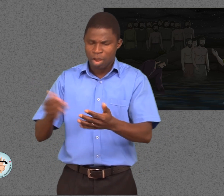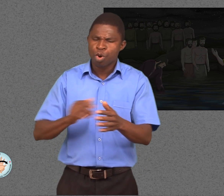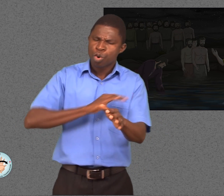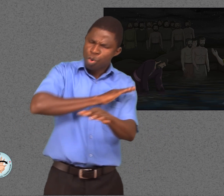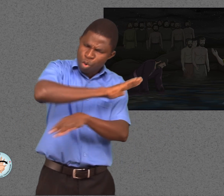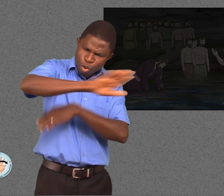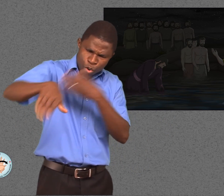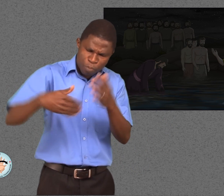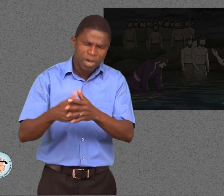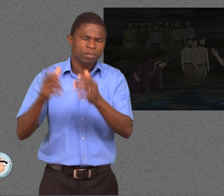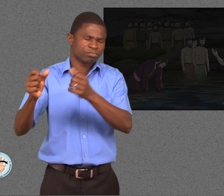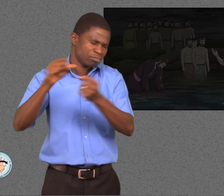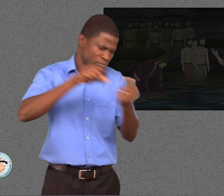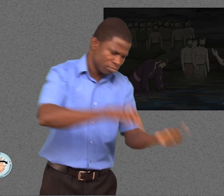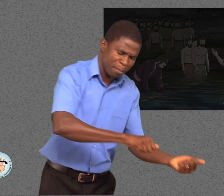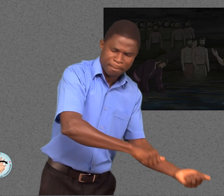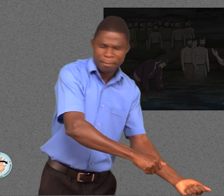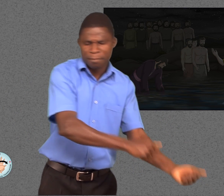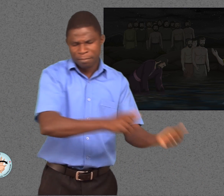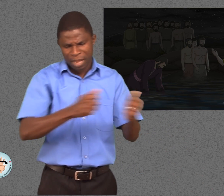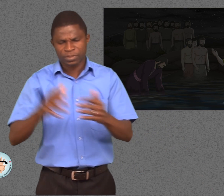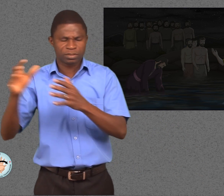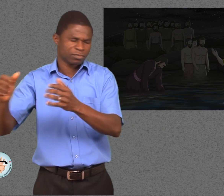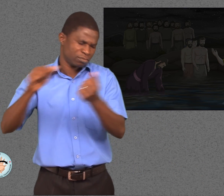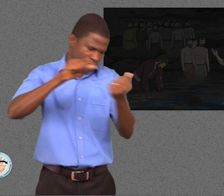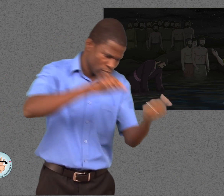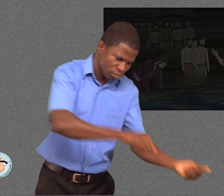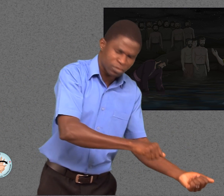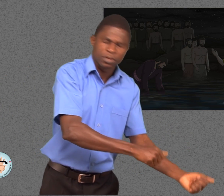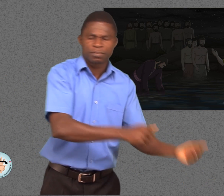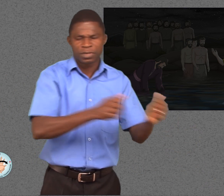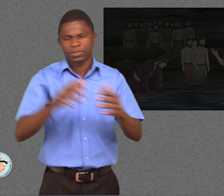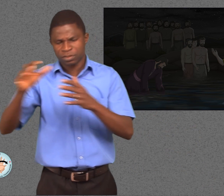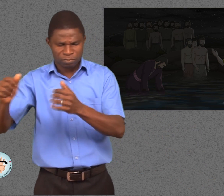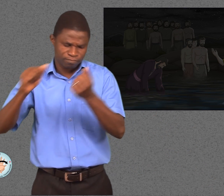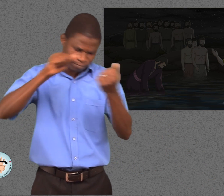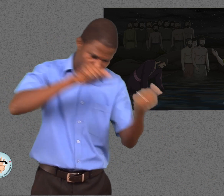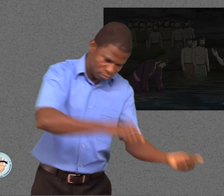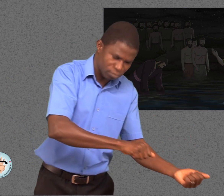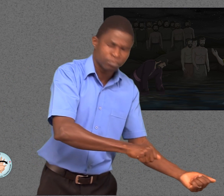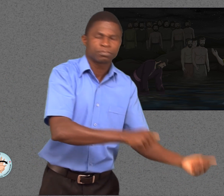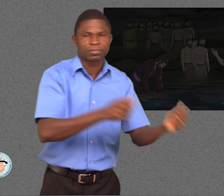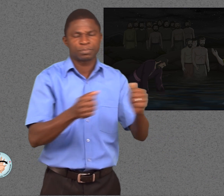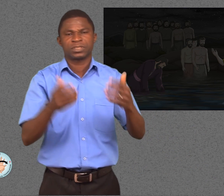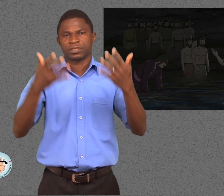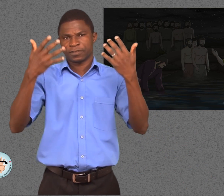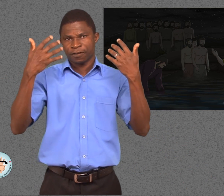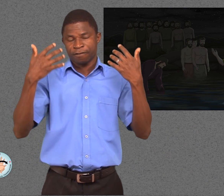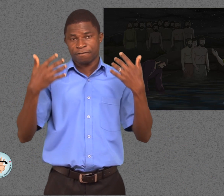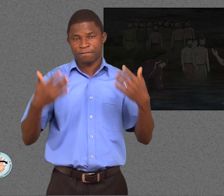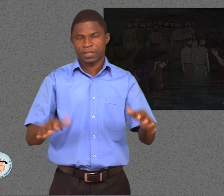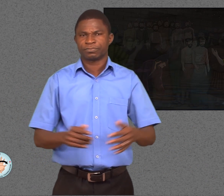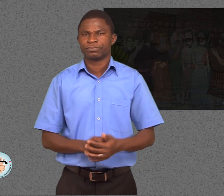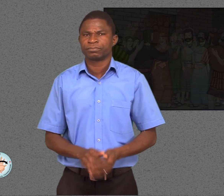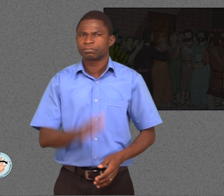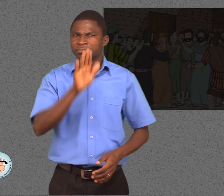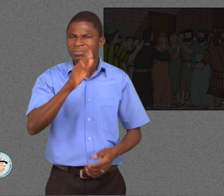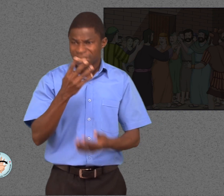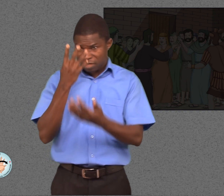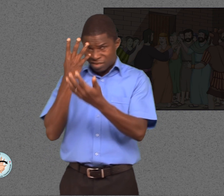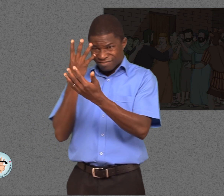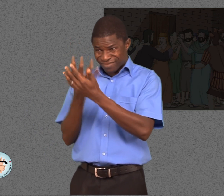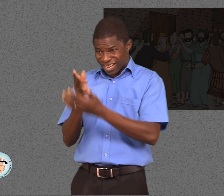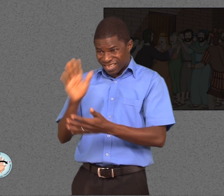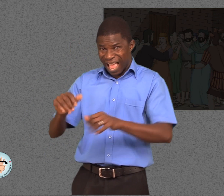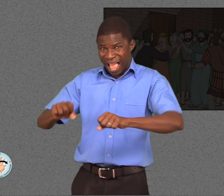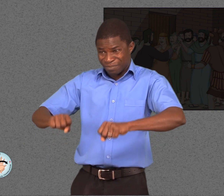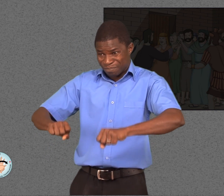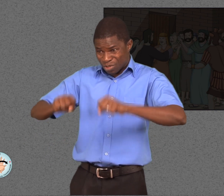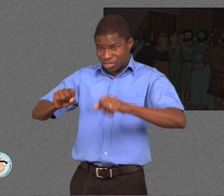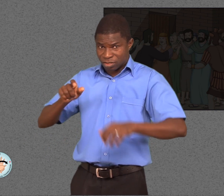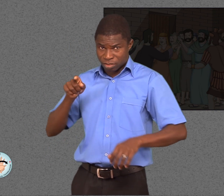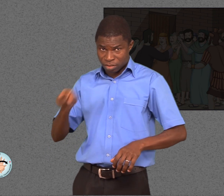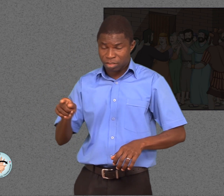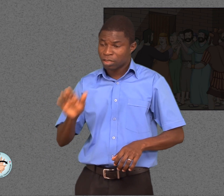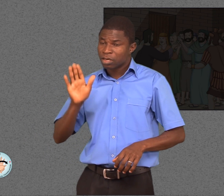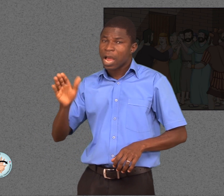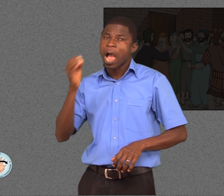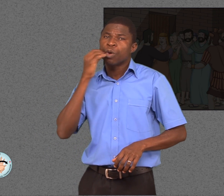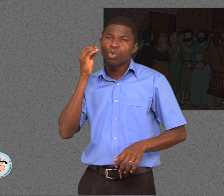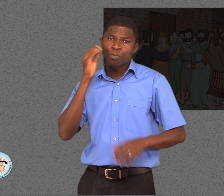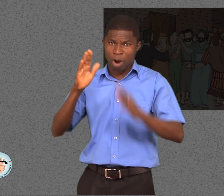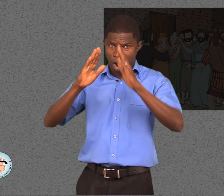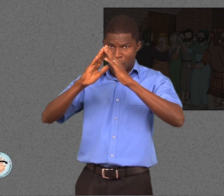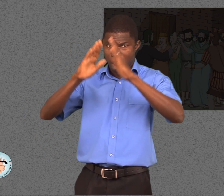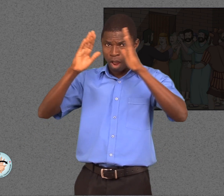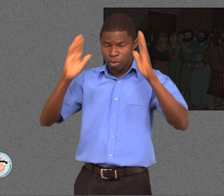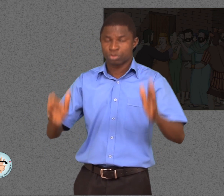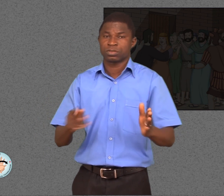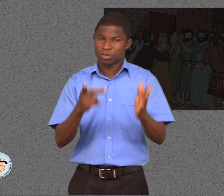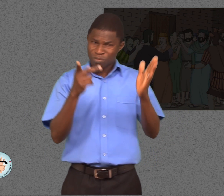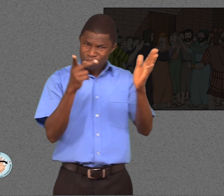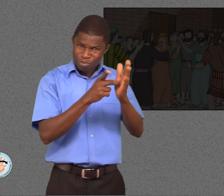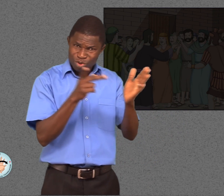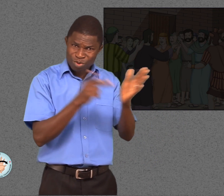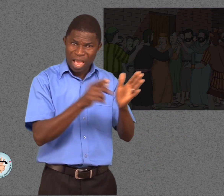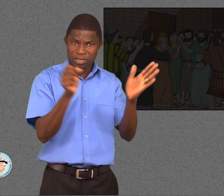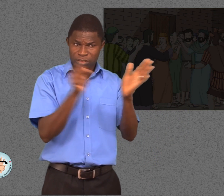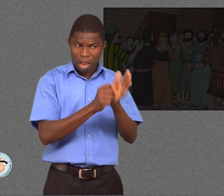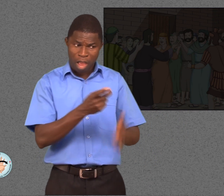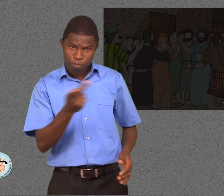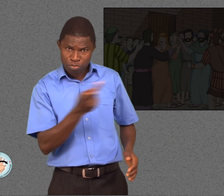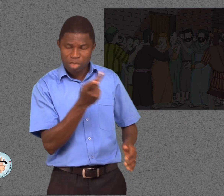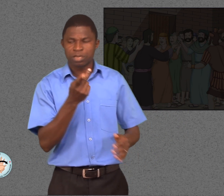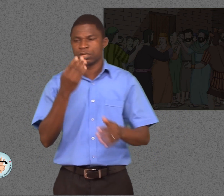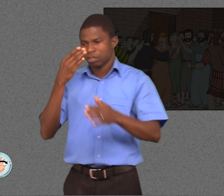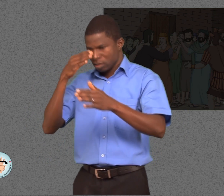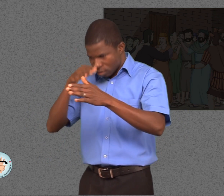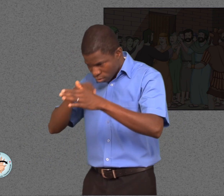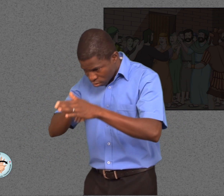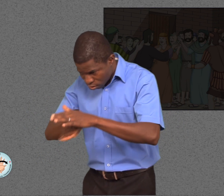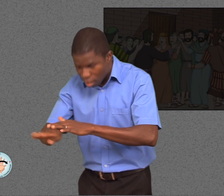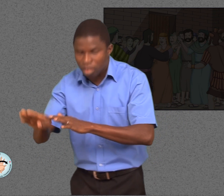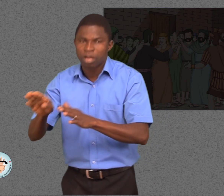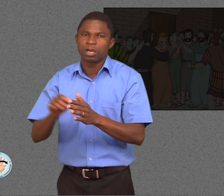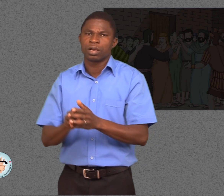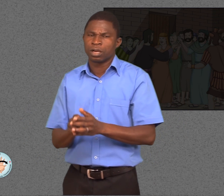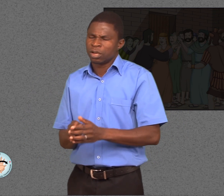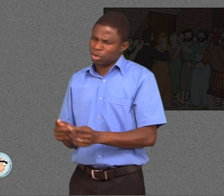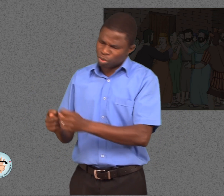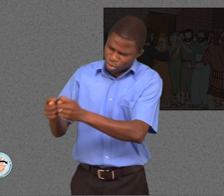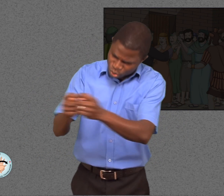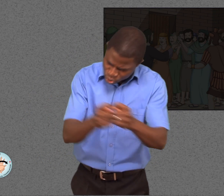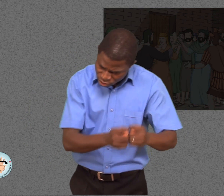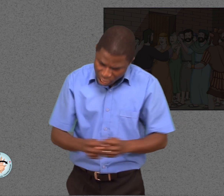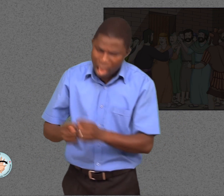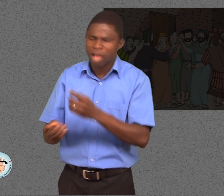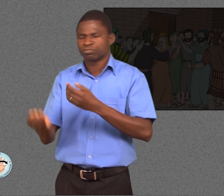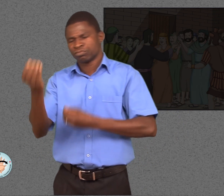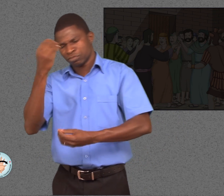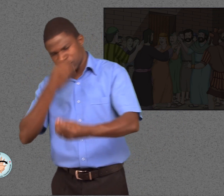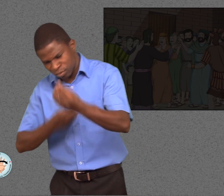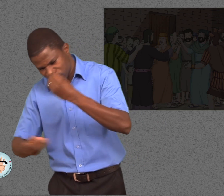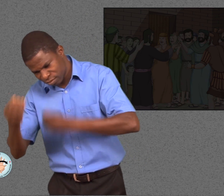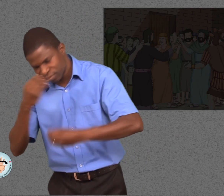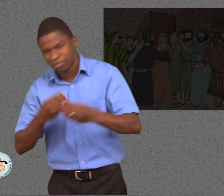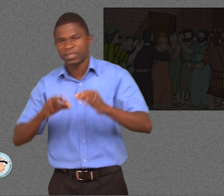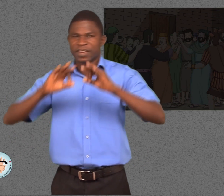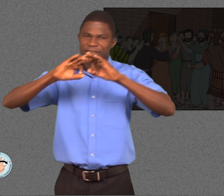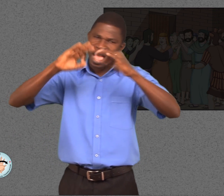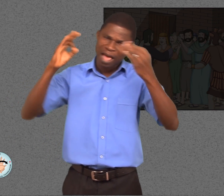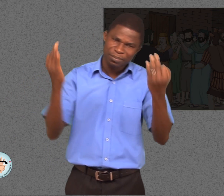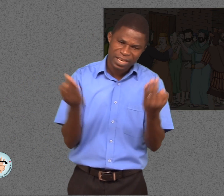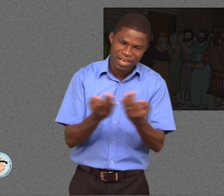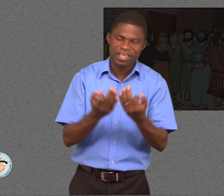Then he brought them into his home and set a meal before them.